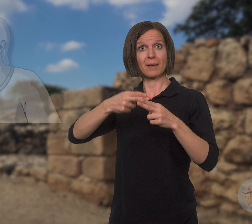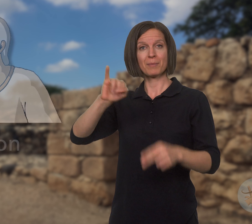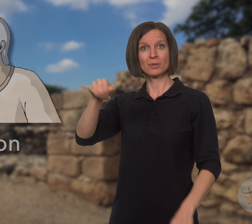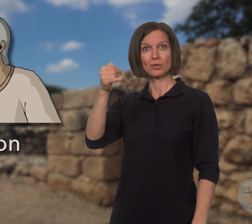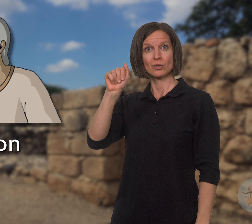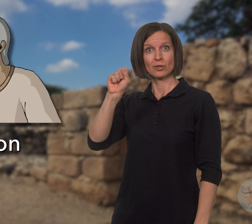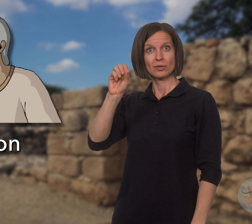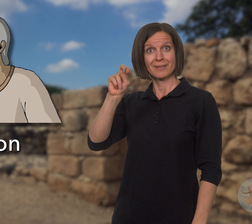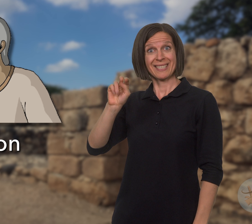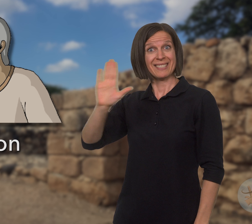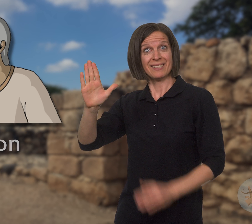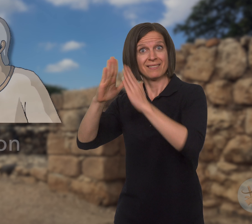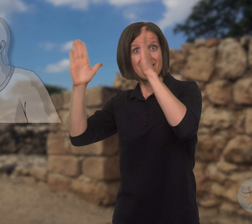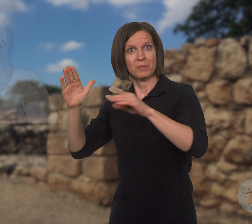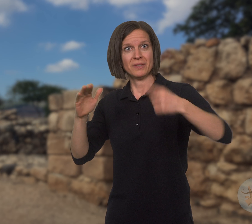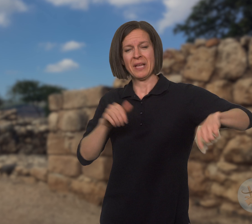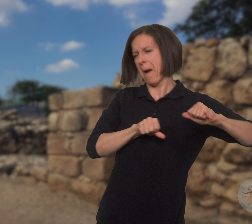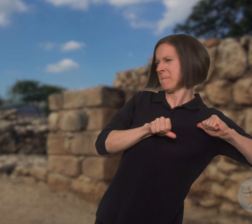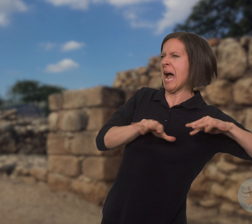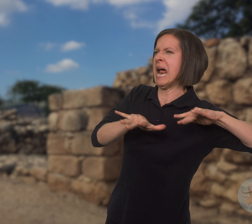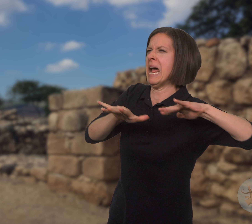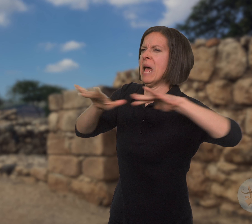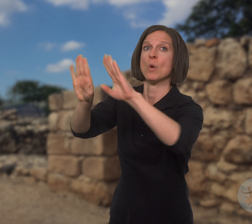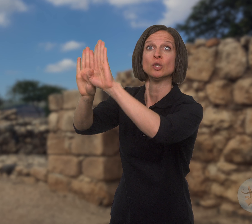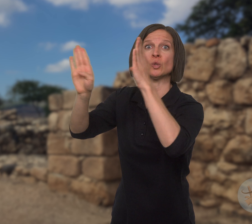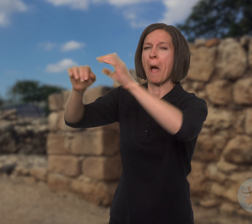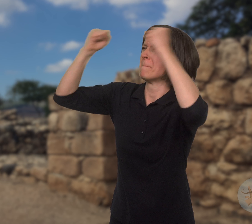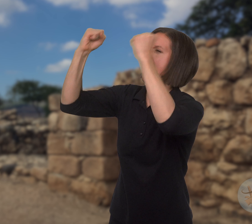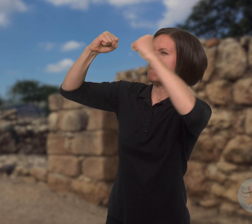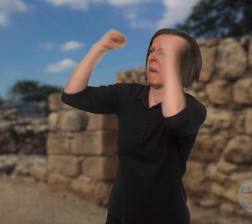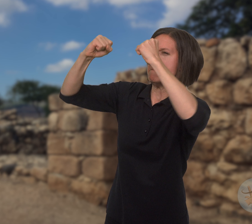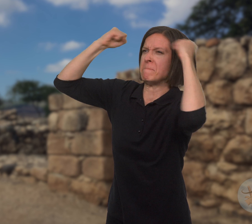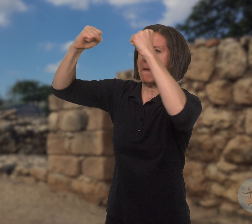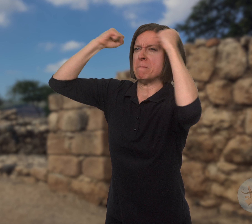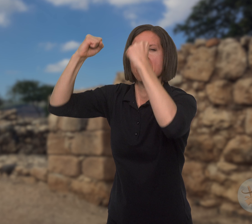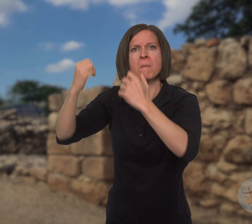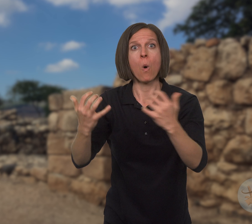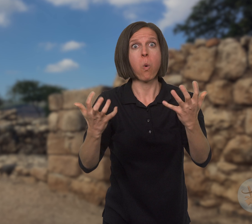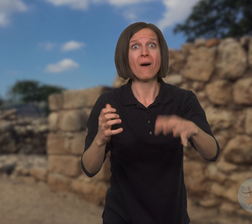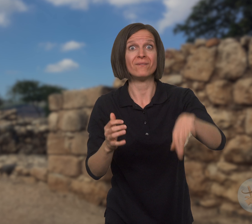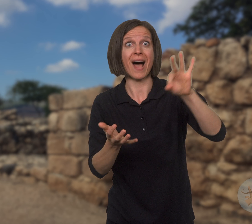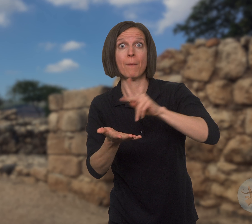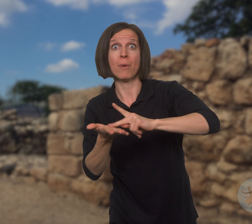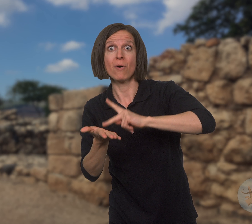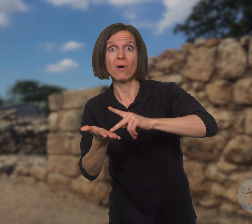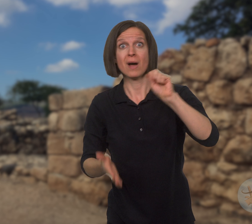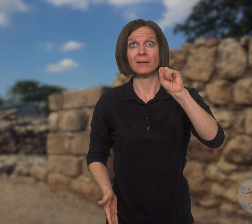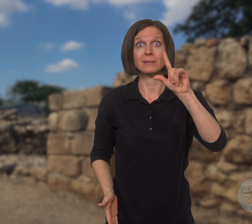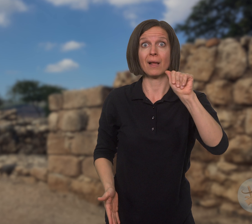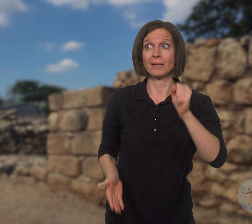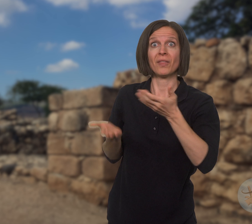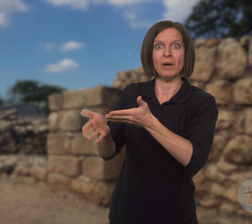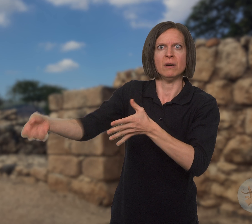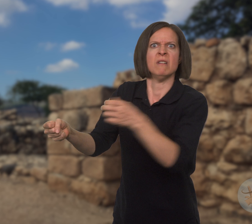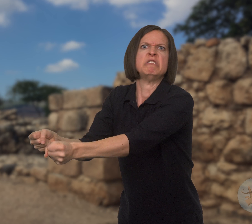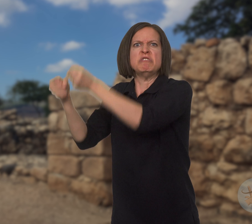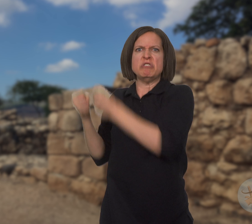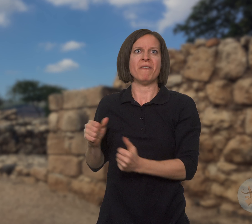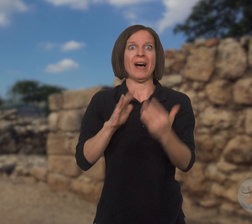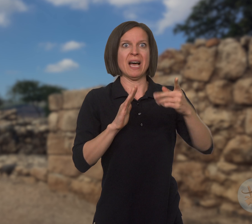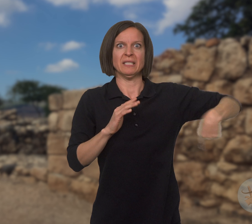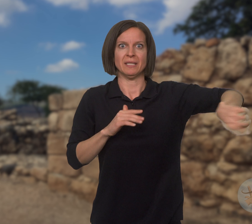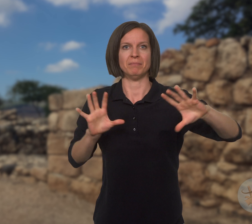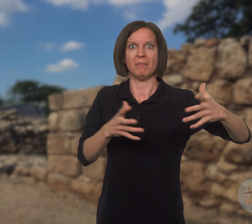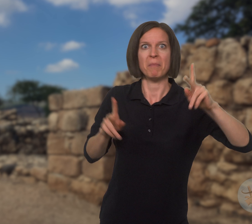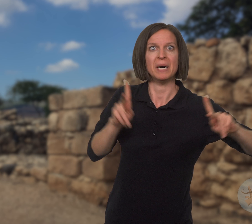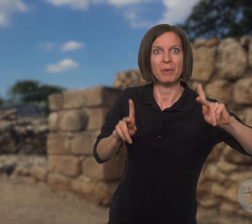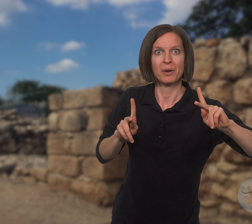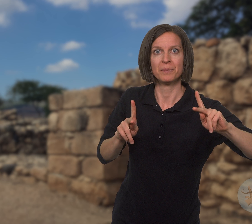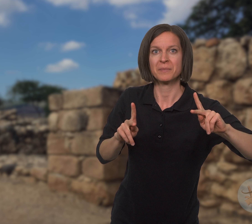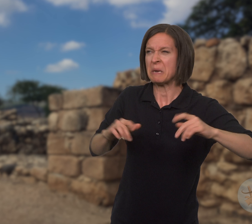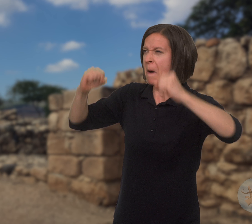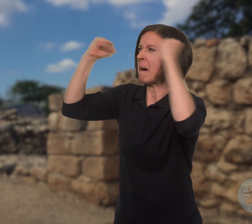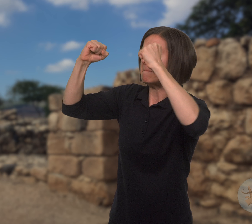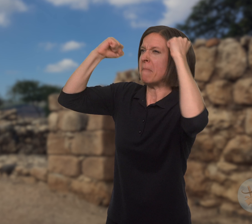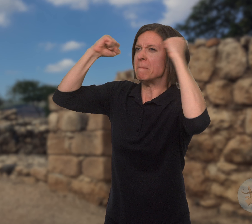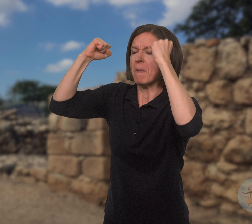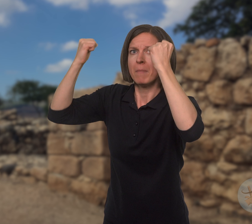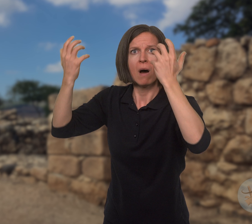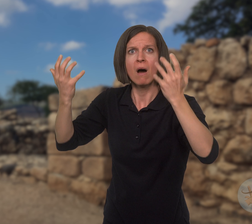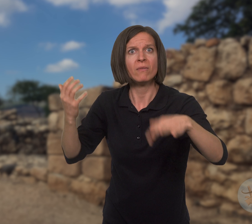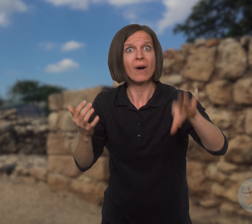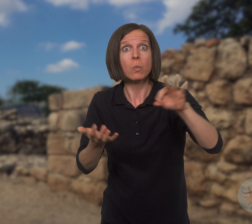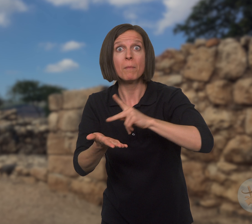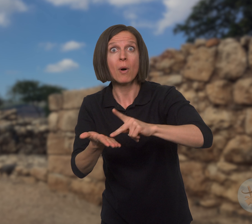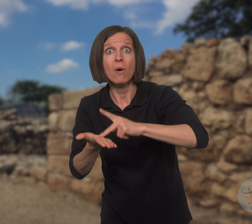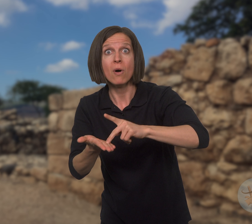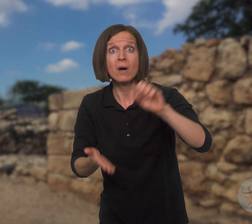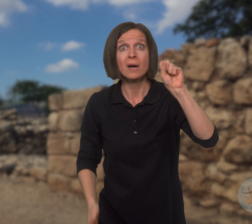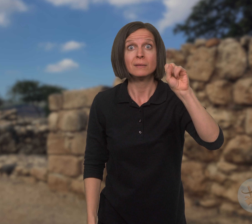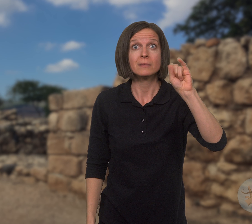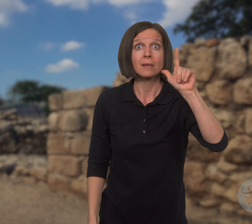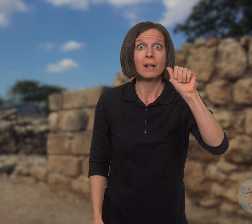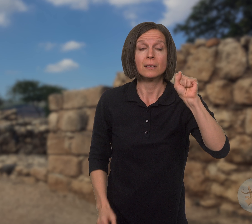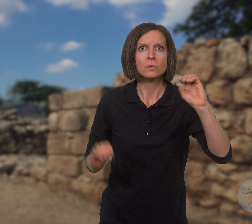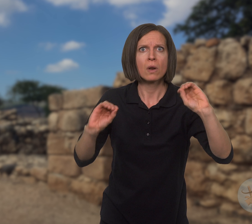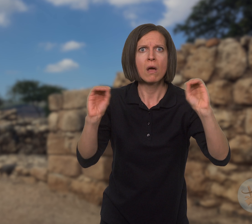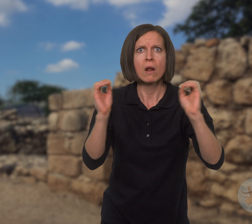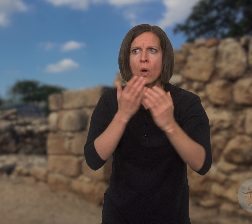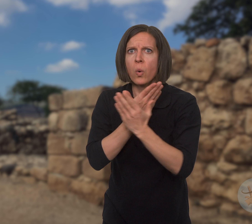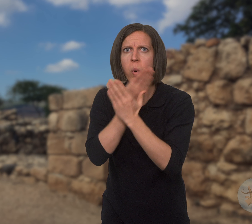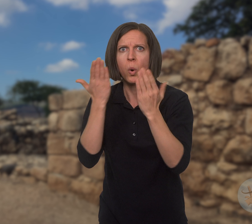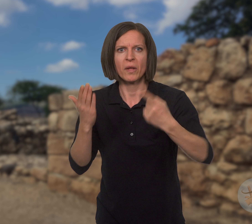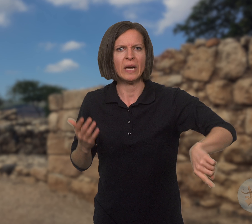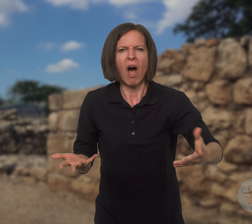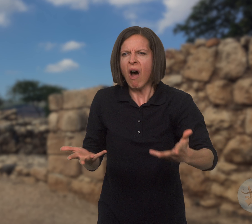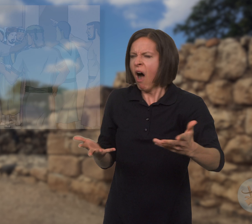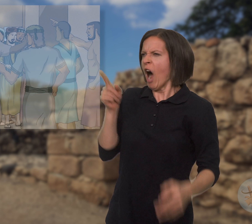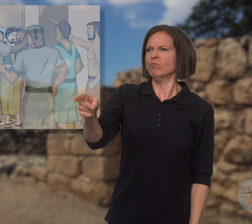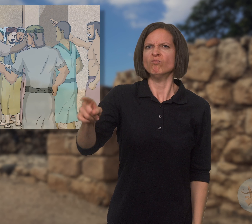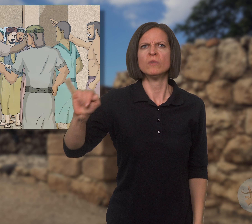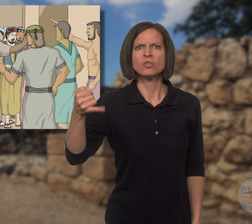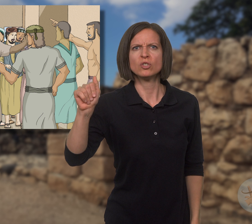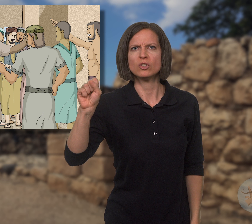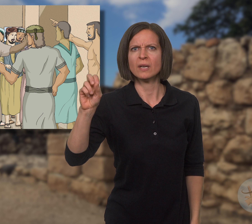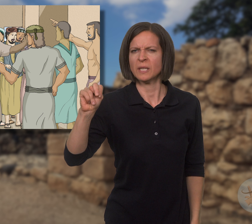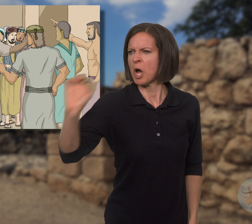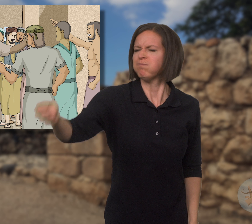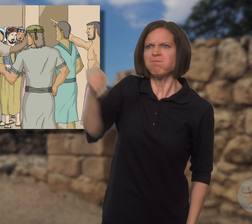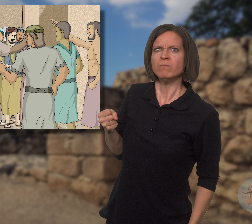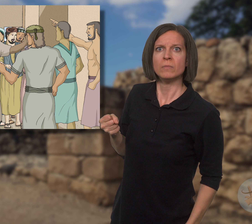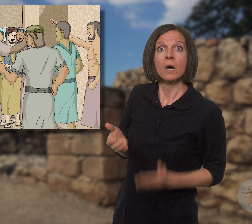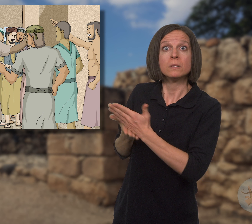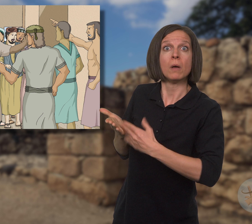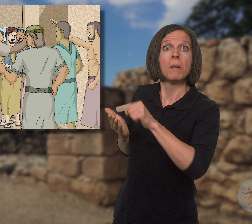They raided Jason’s house in search of Paul and Silas, hoping to bring them out to the people.